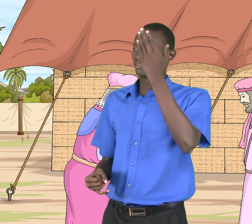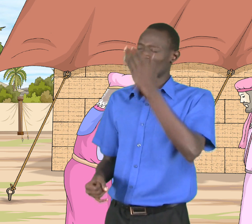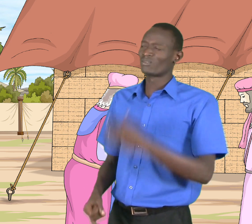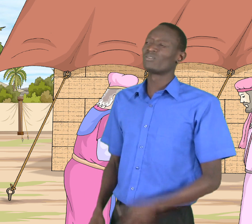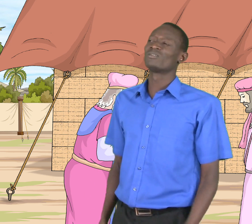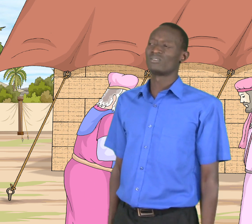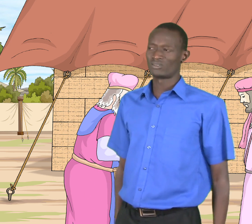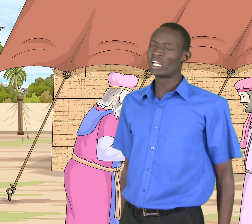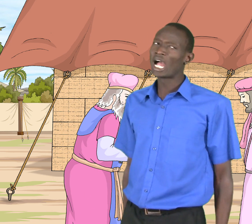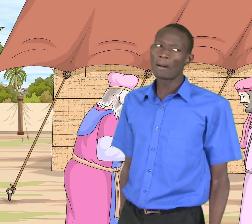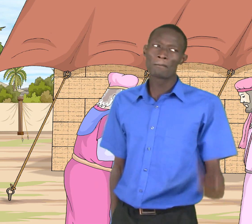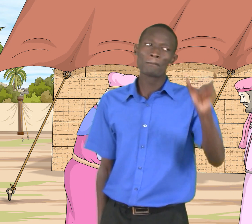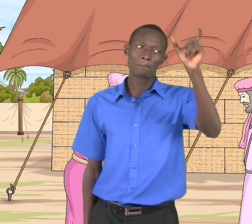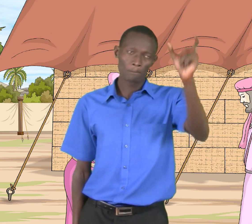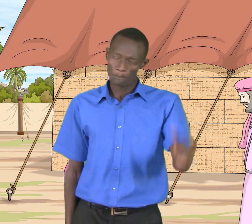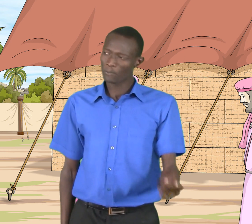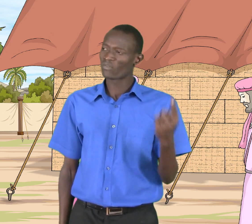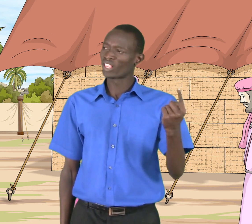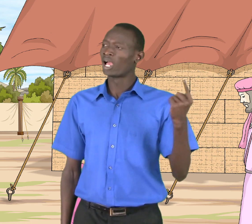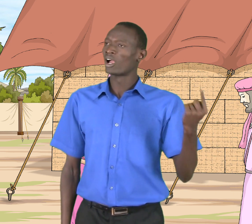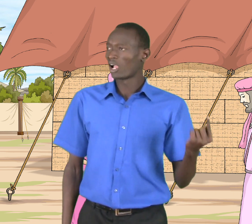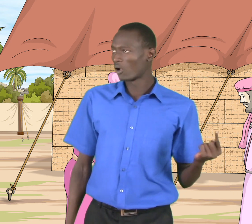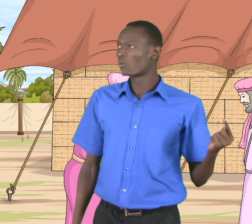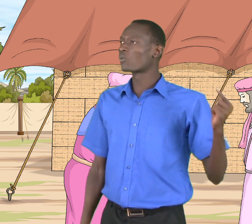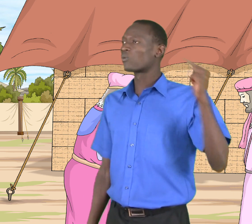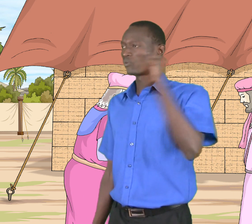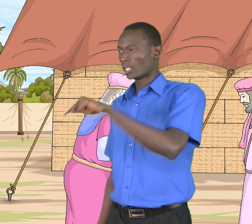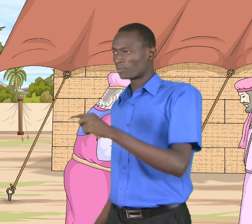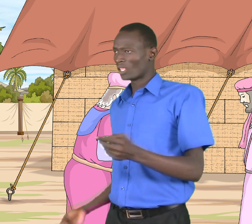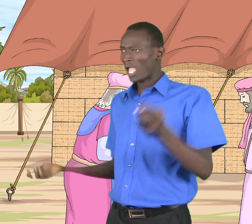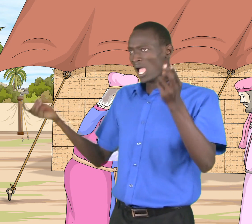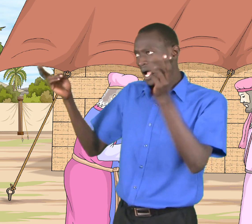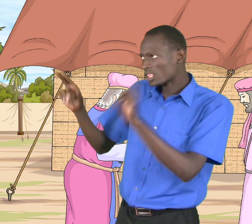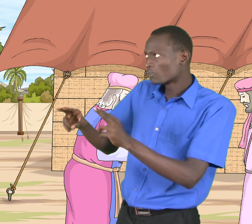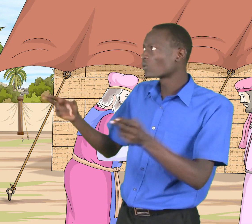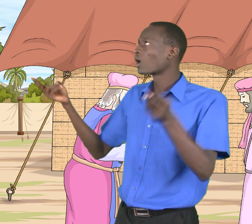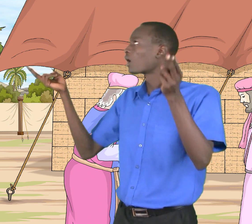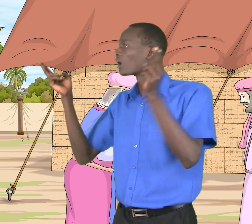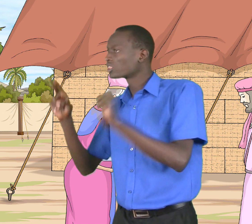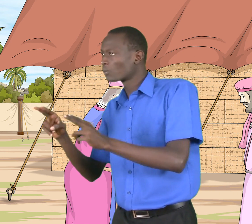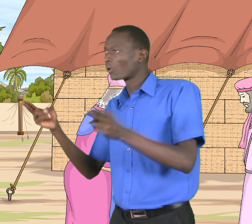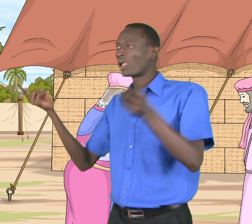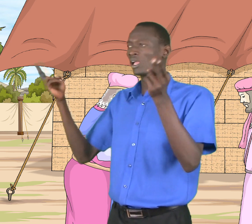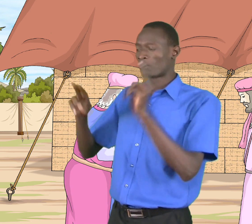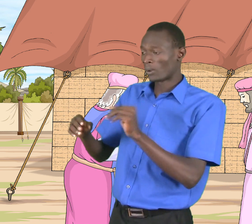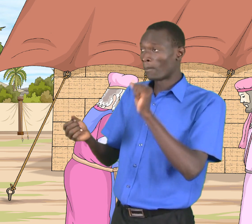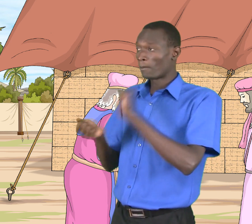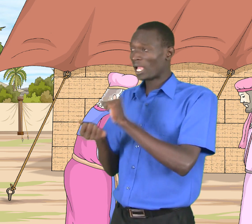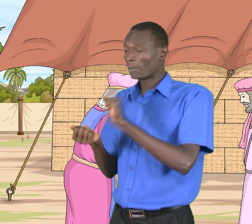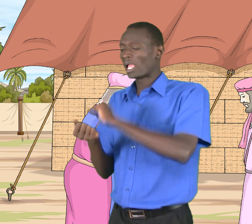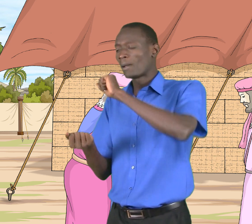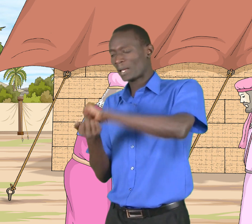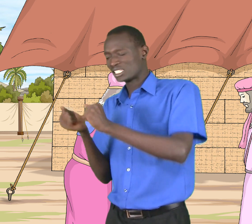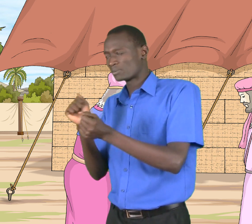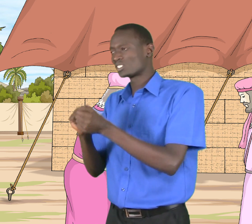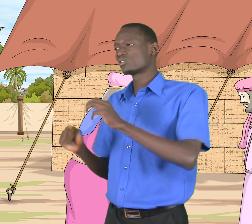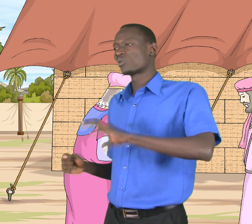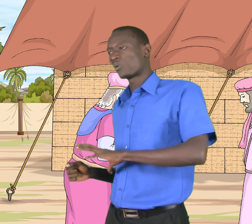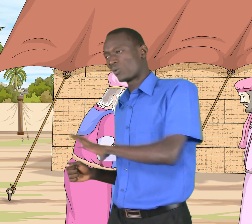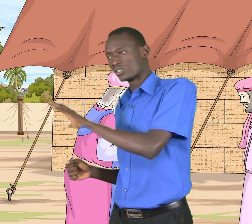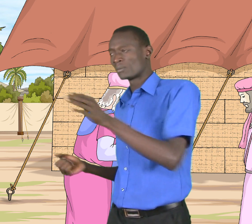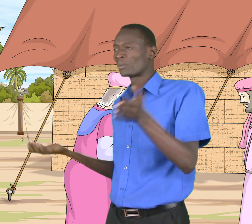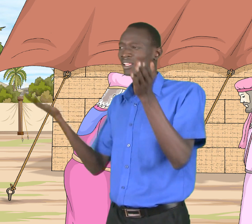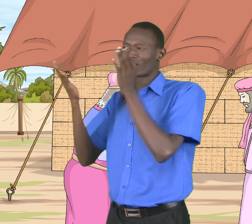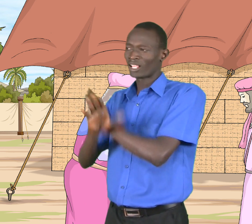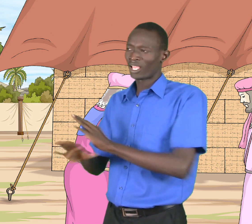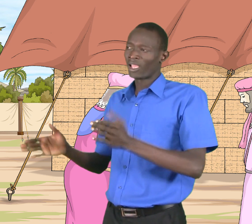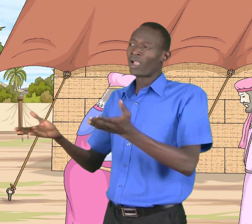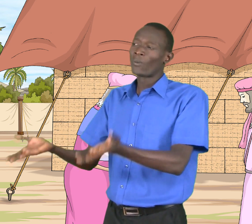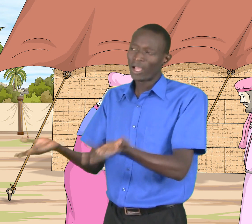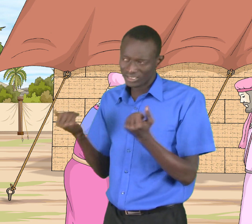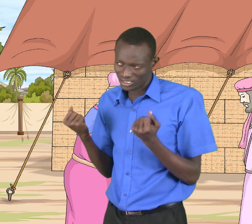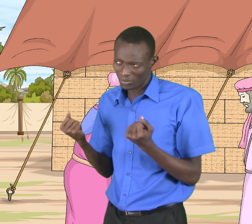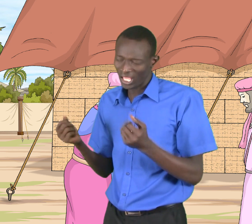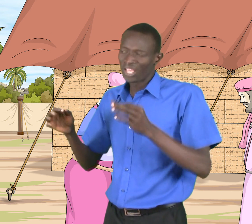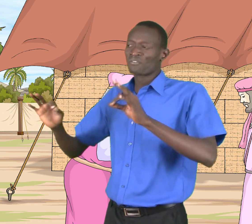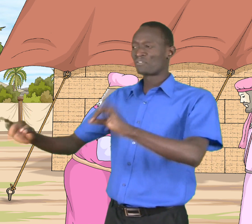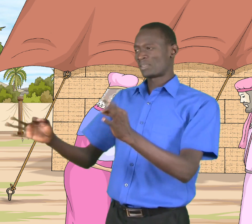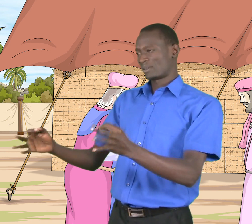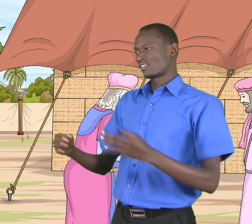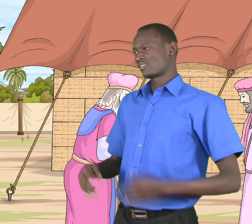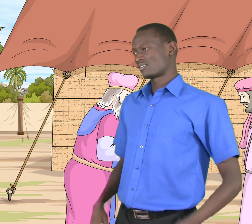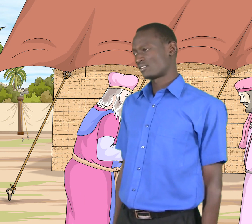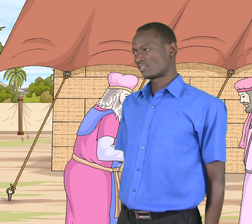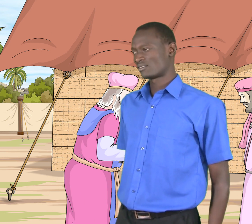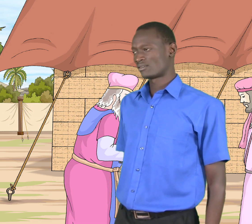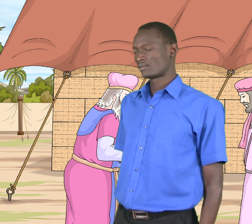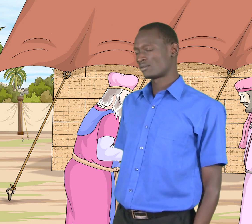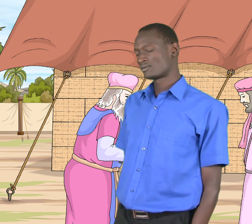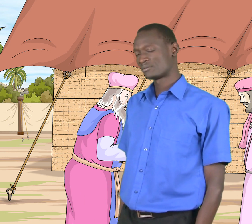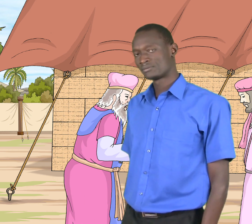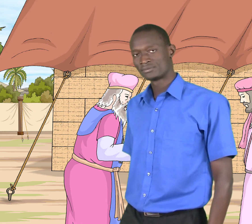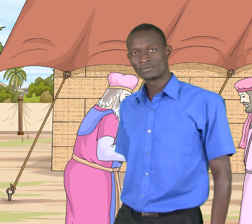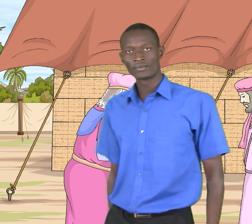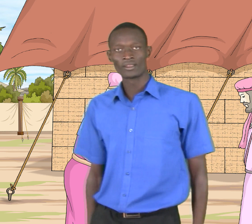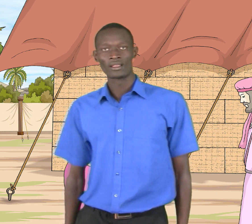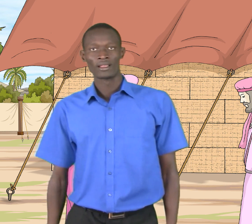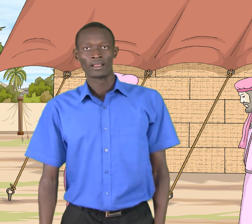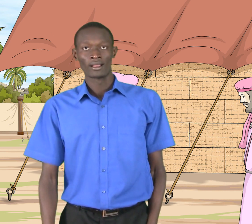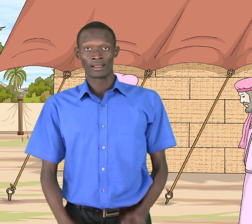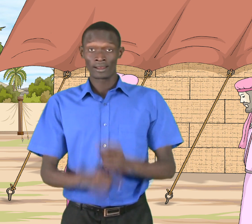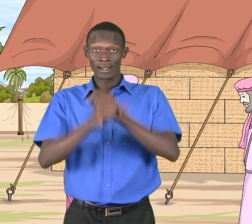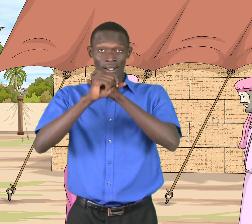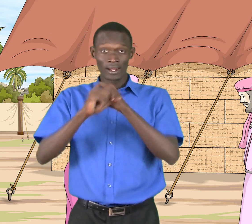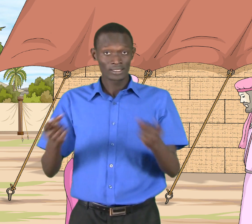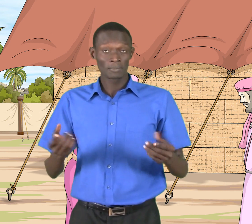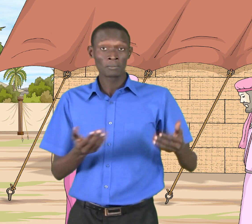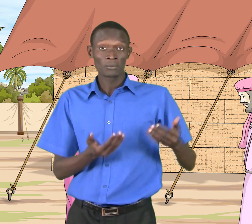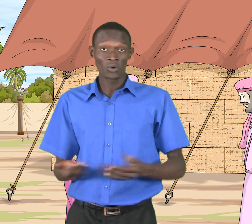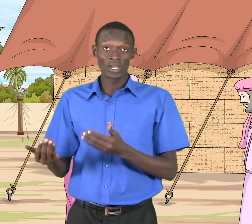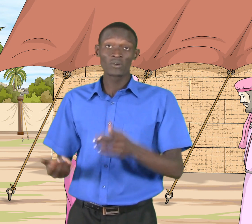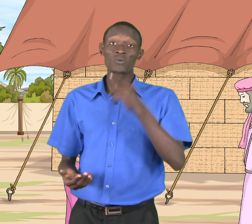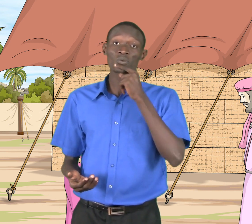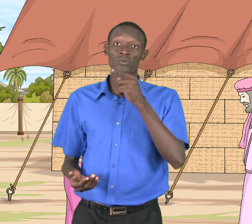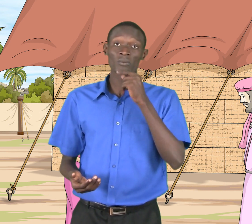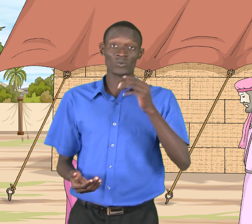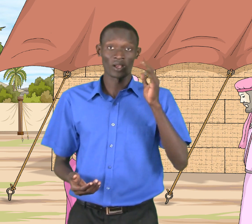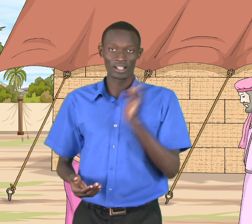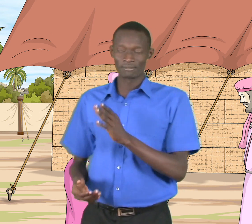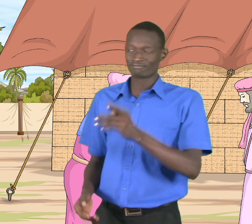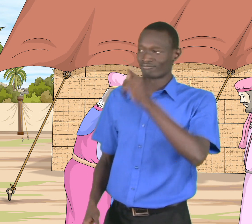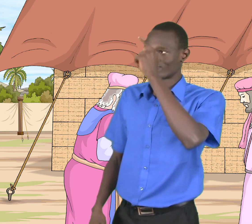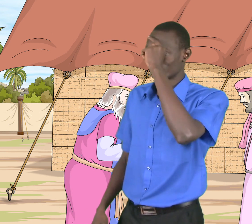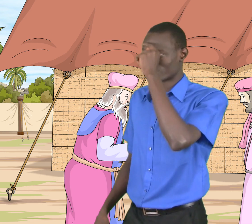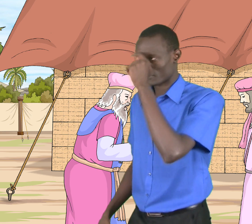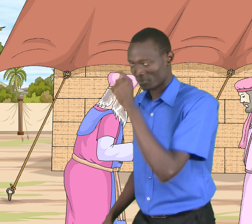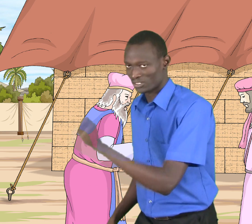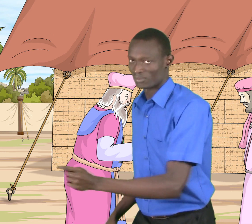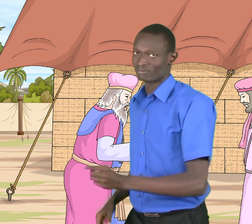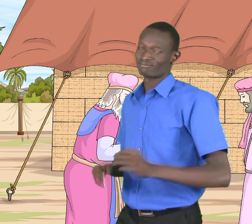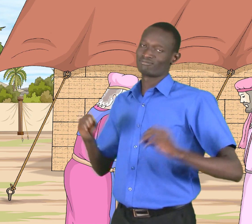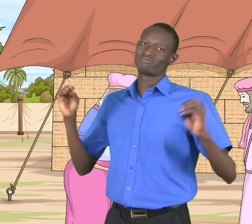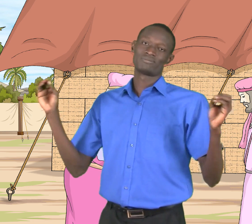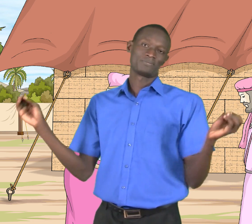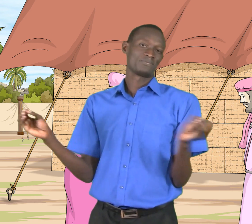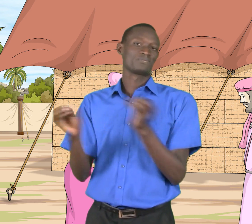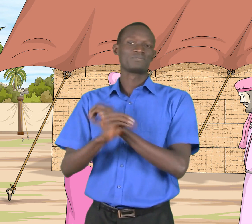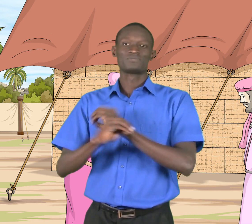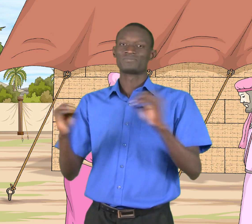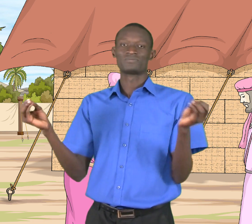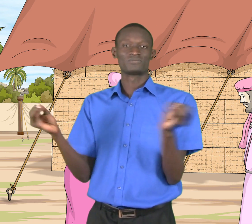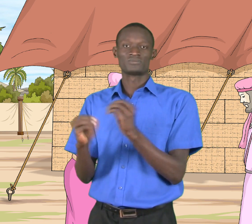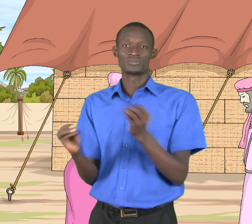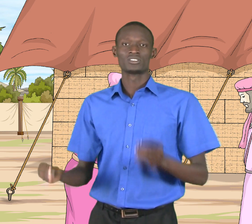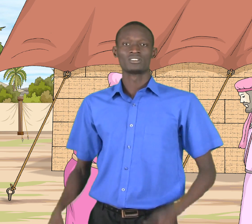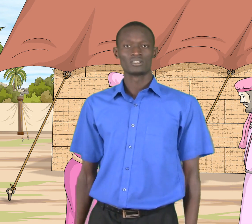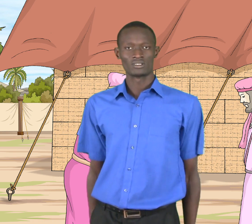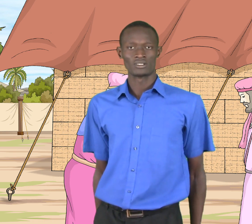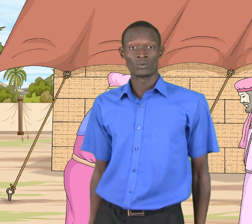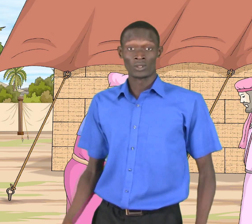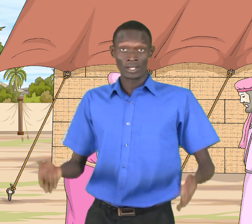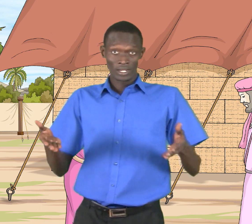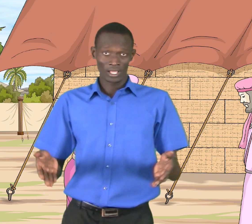but if a man sins against the LORD, who can intercede for him?”